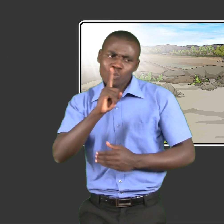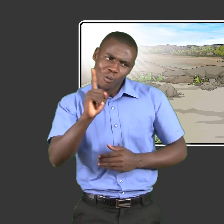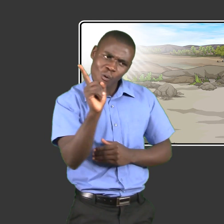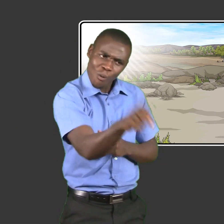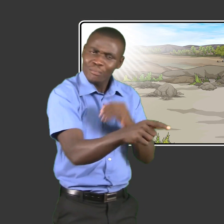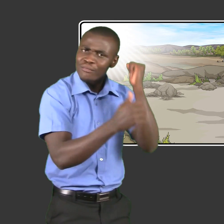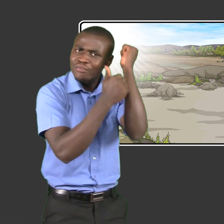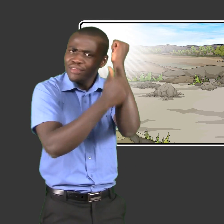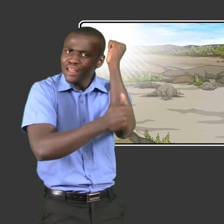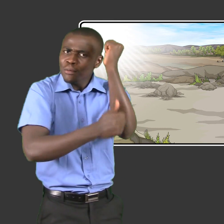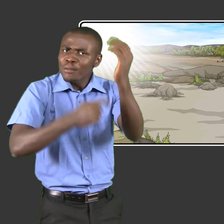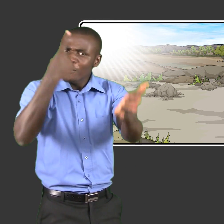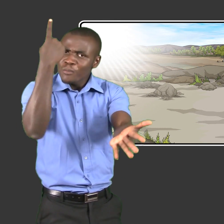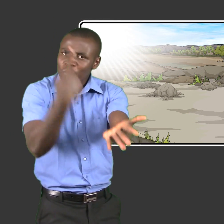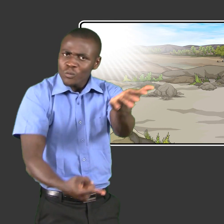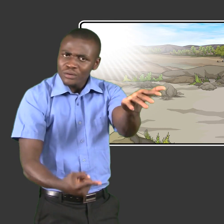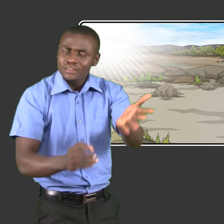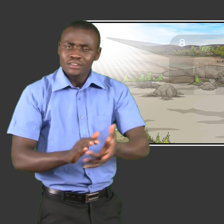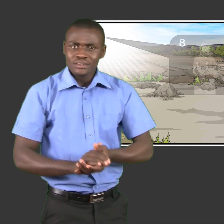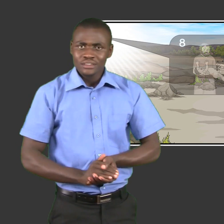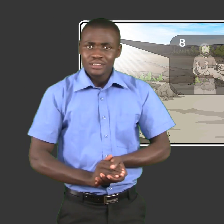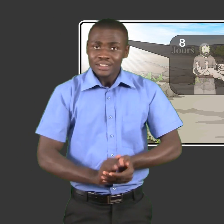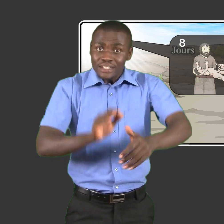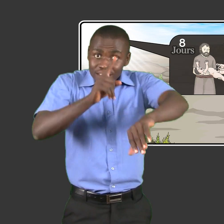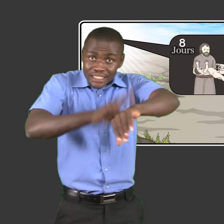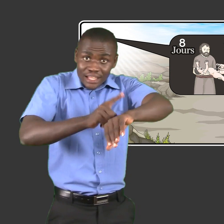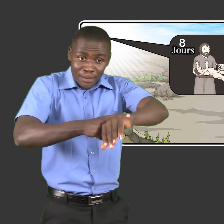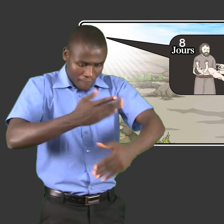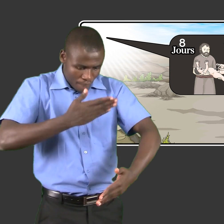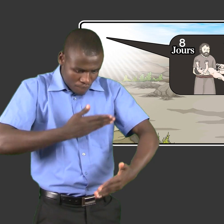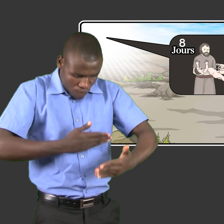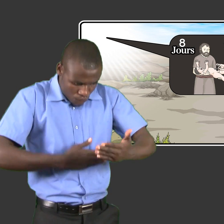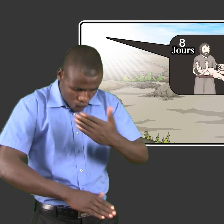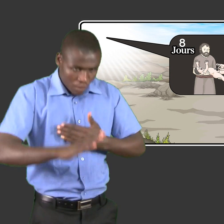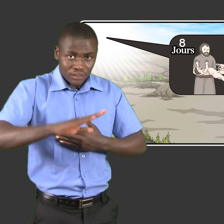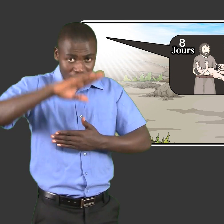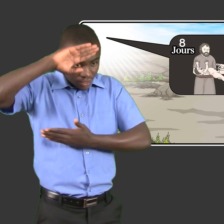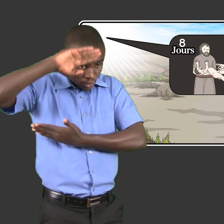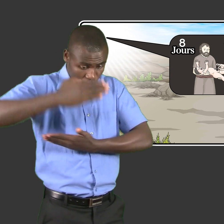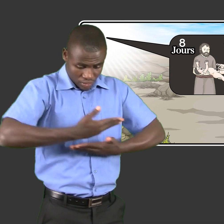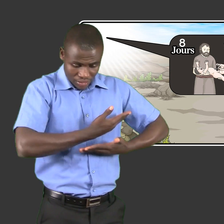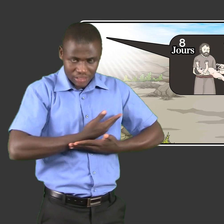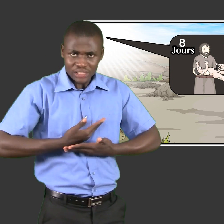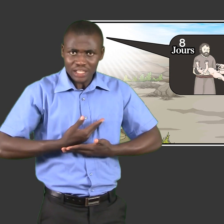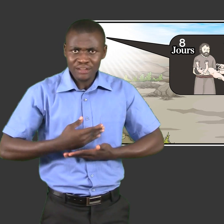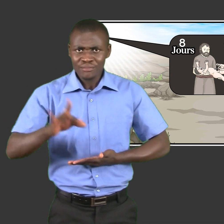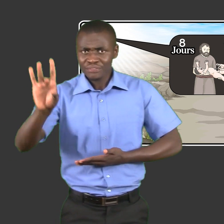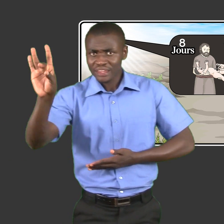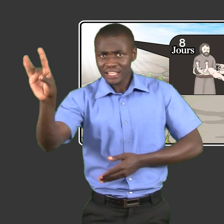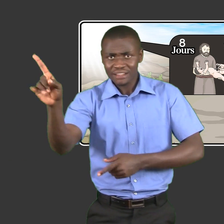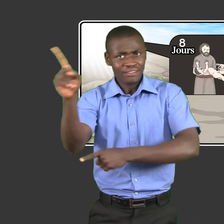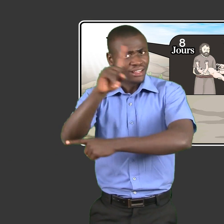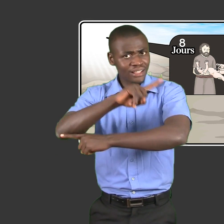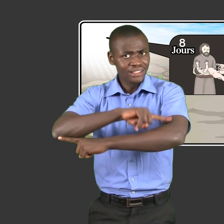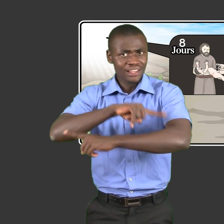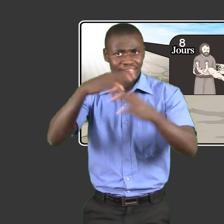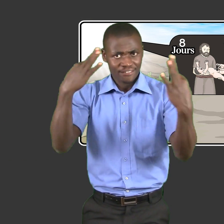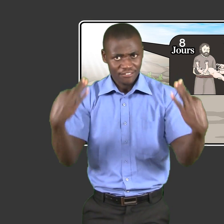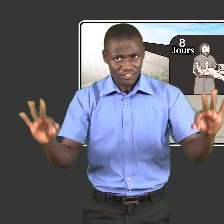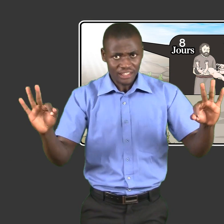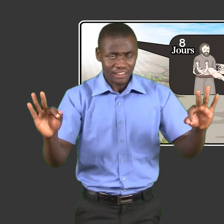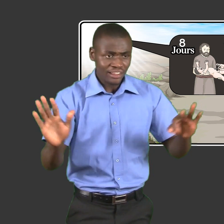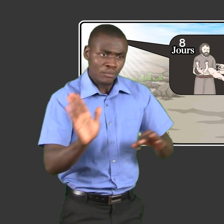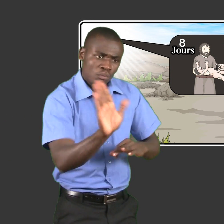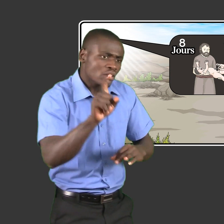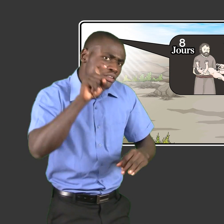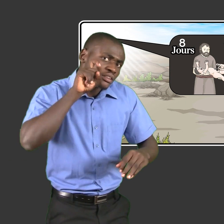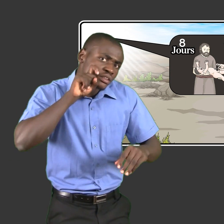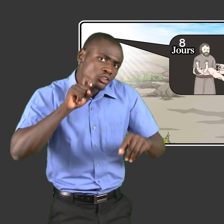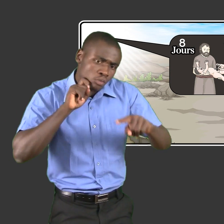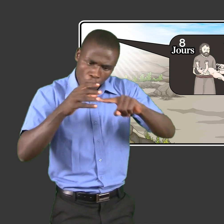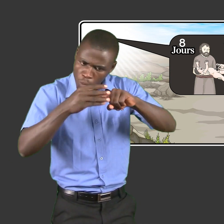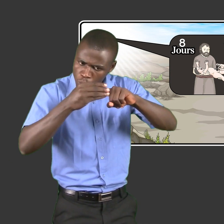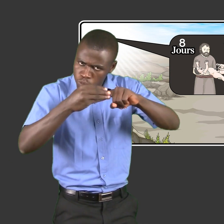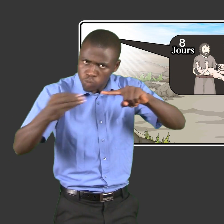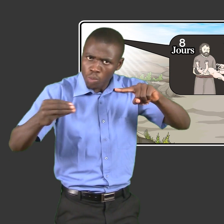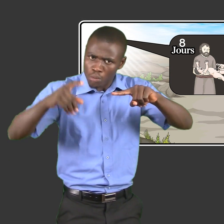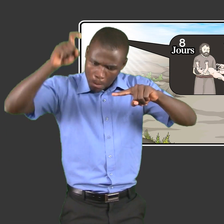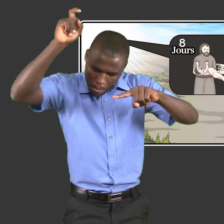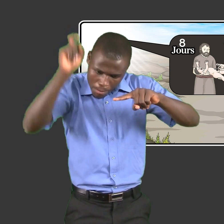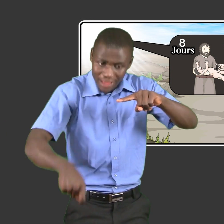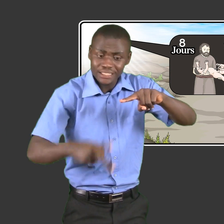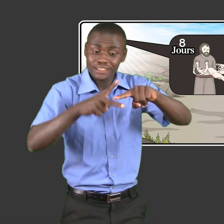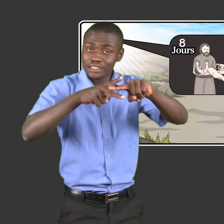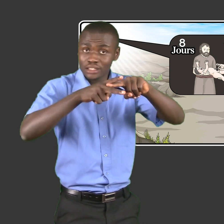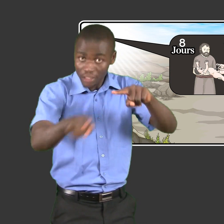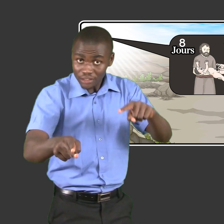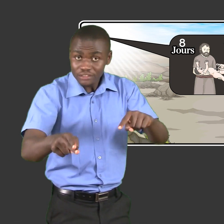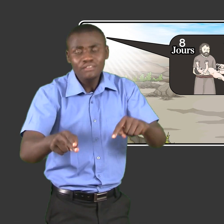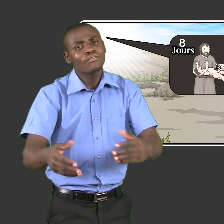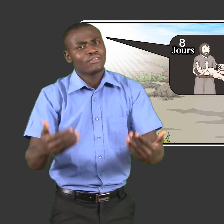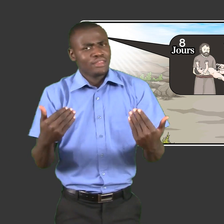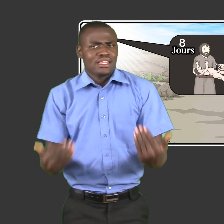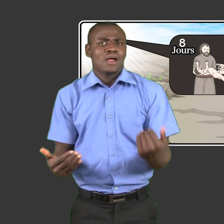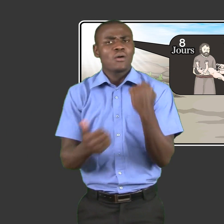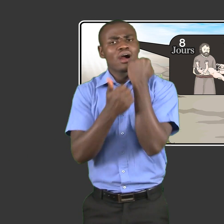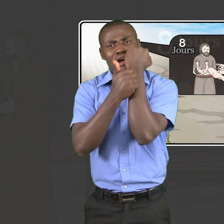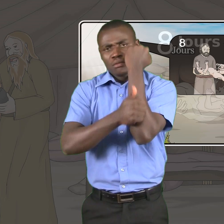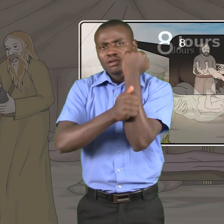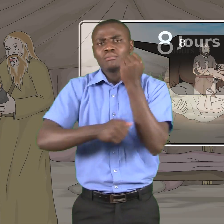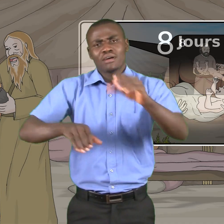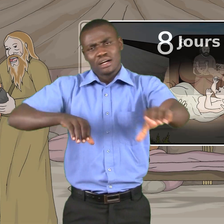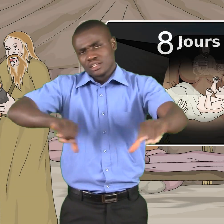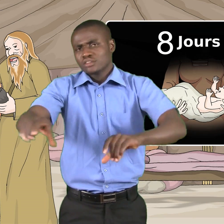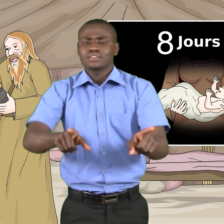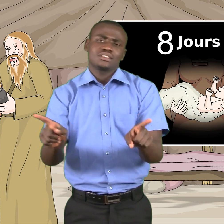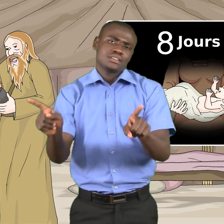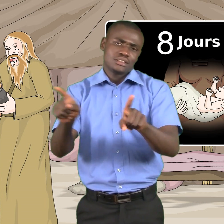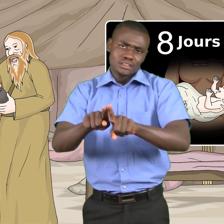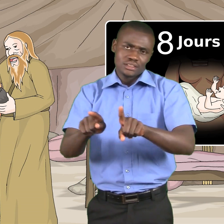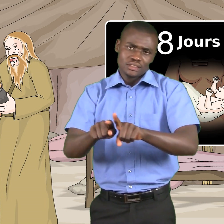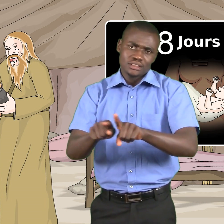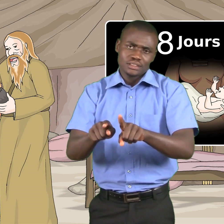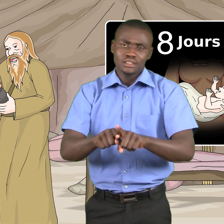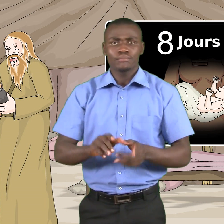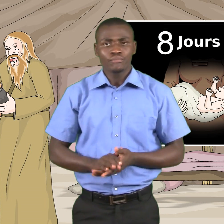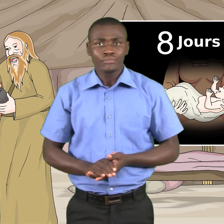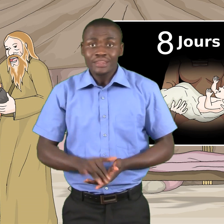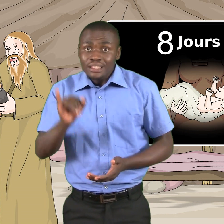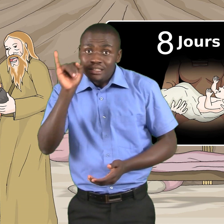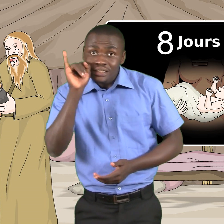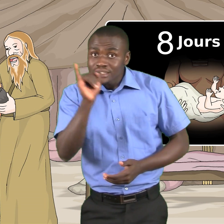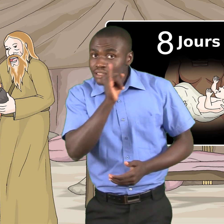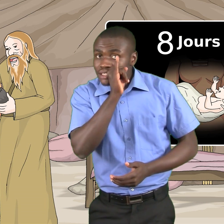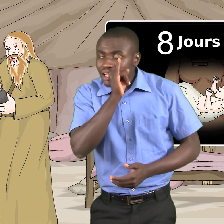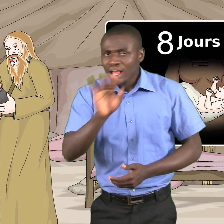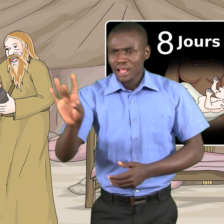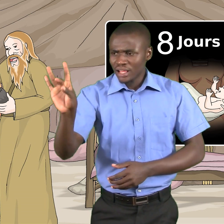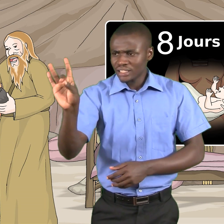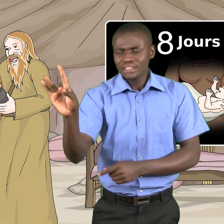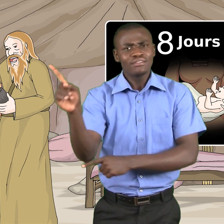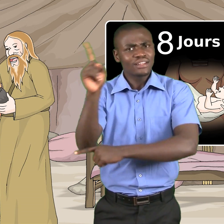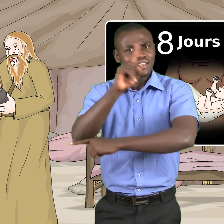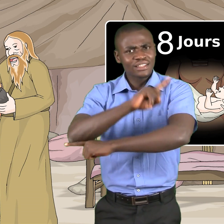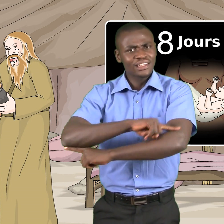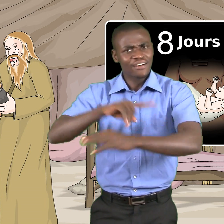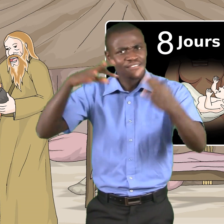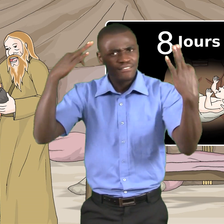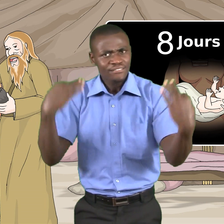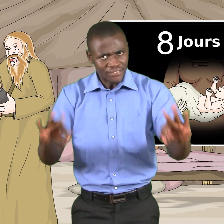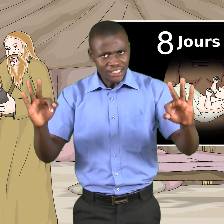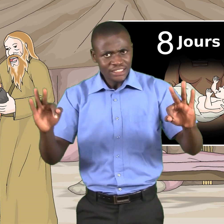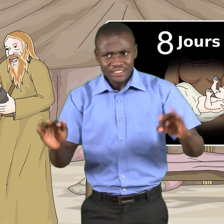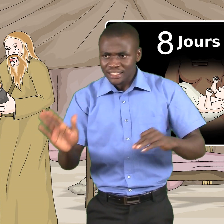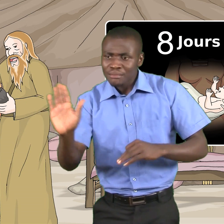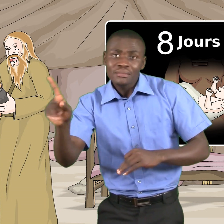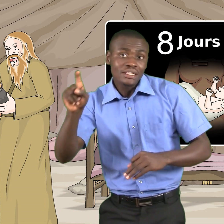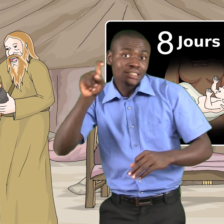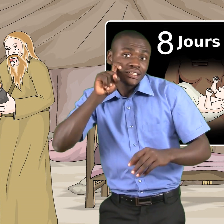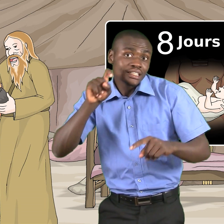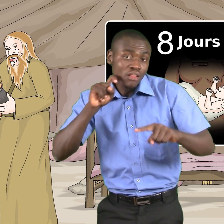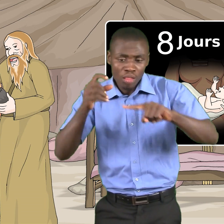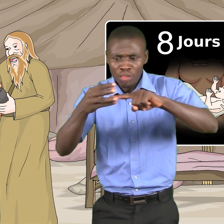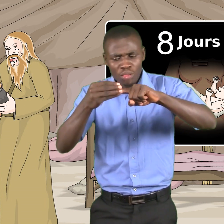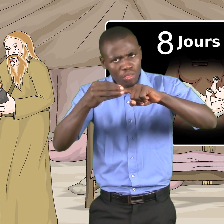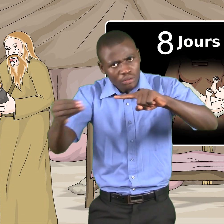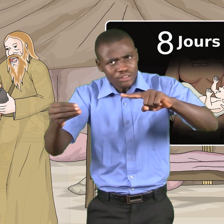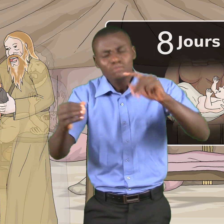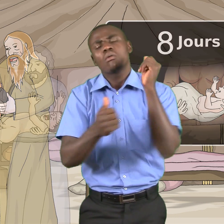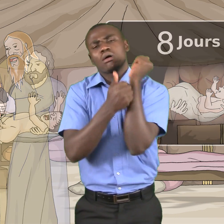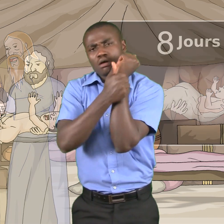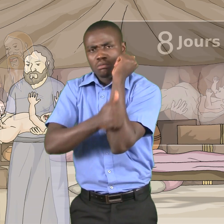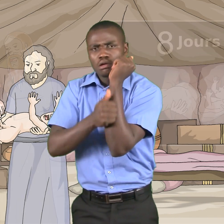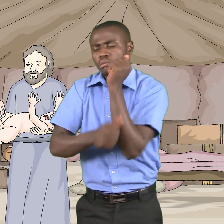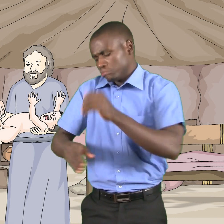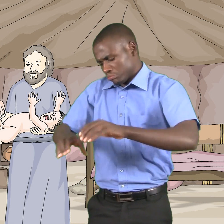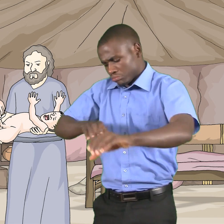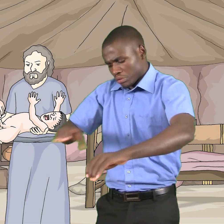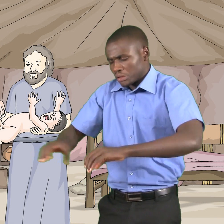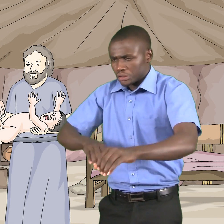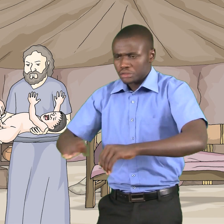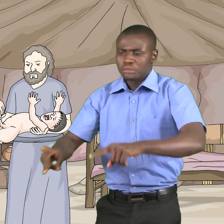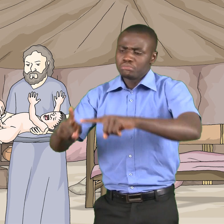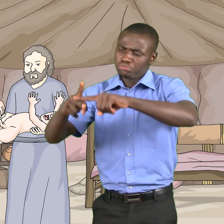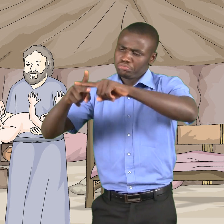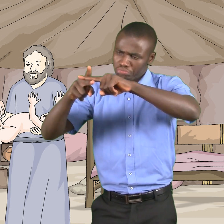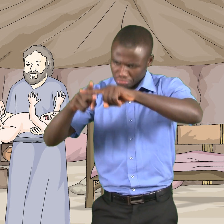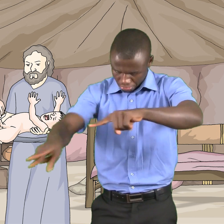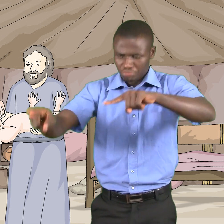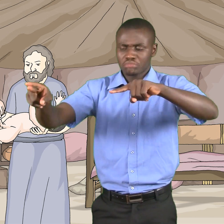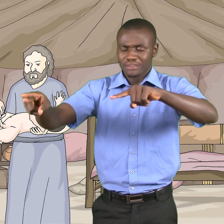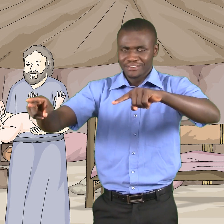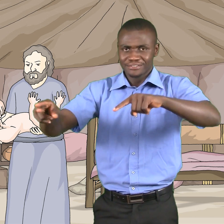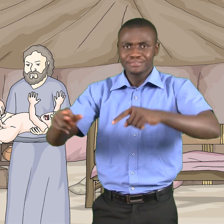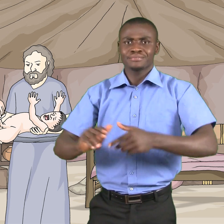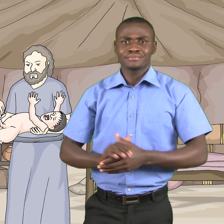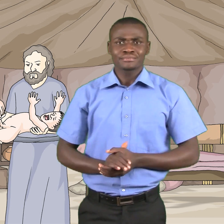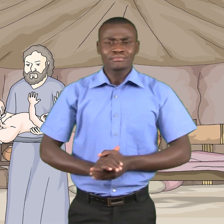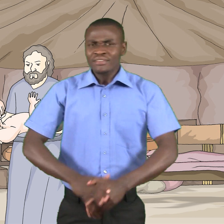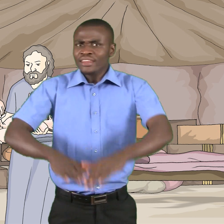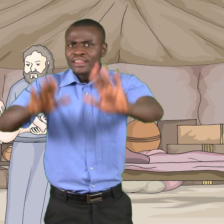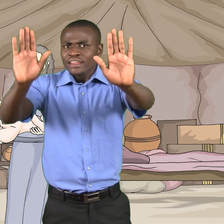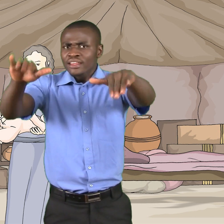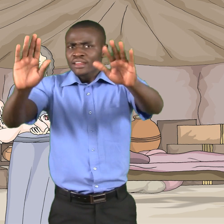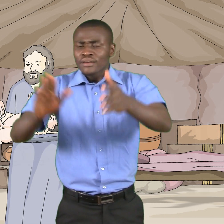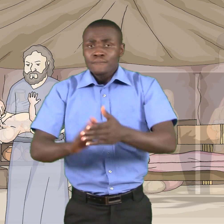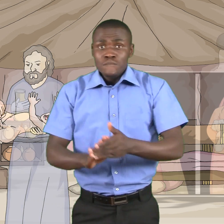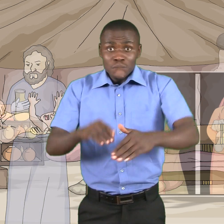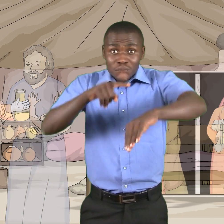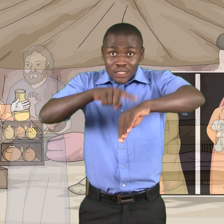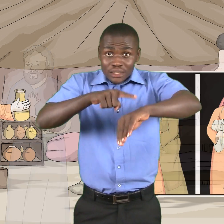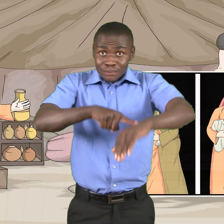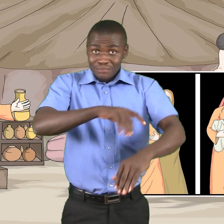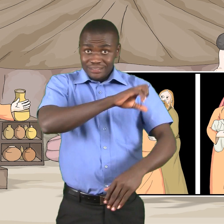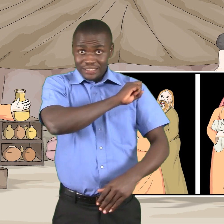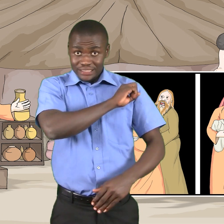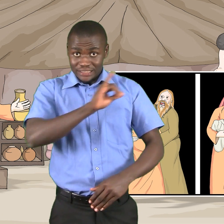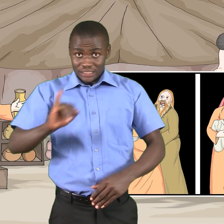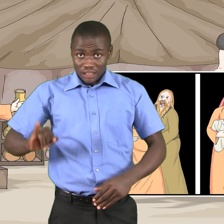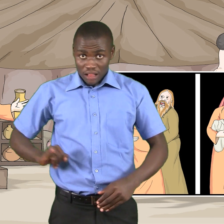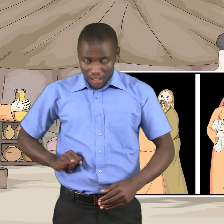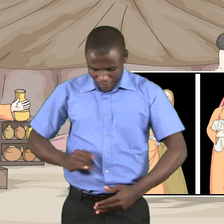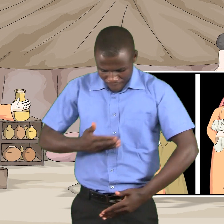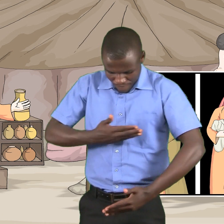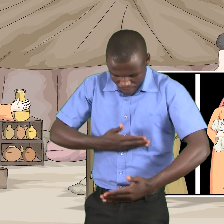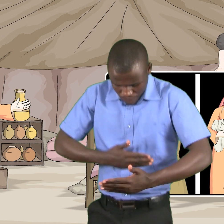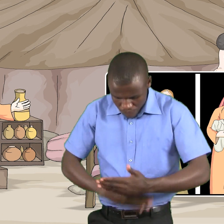When his son Isaac was eight days old, Abraham circumcised him, as God had commanded him.